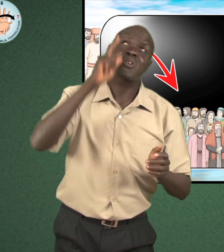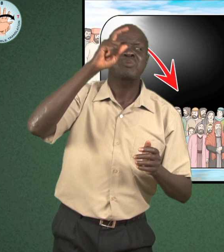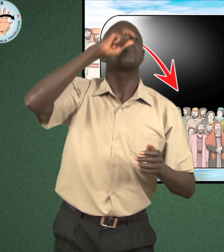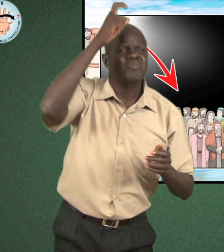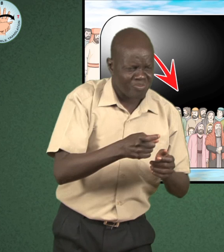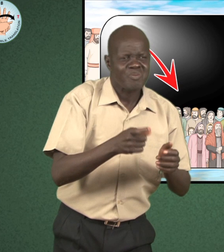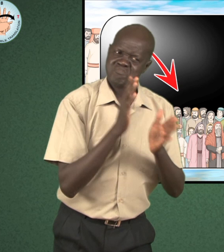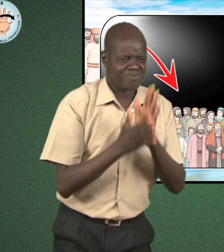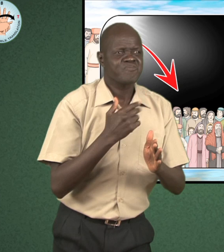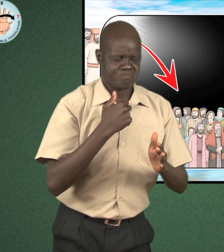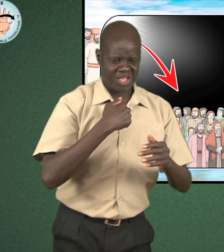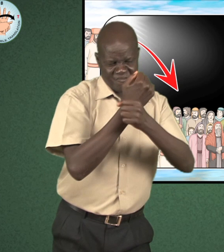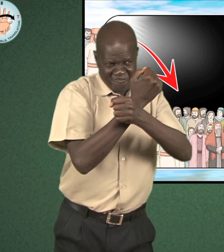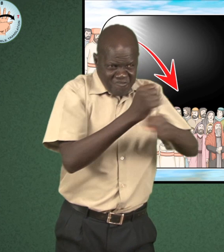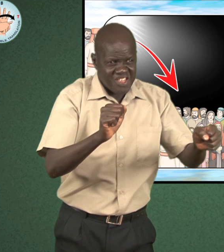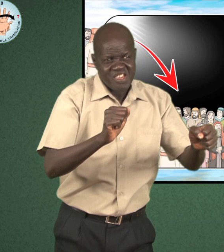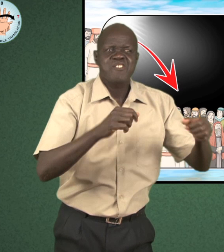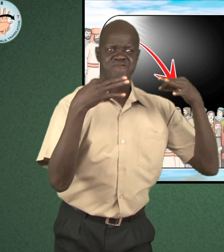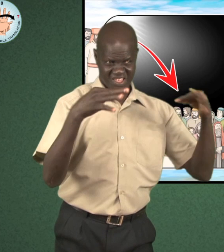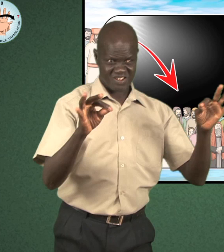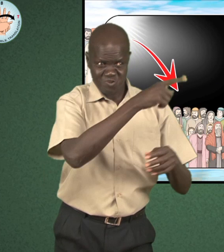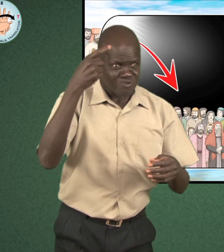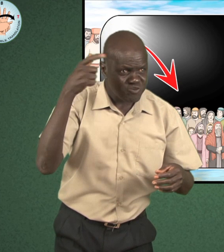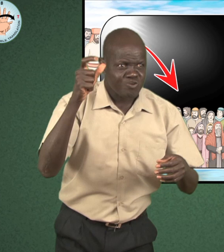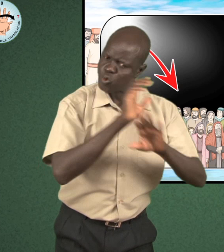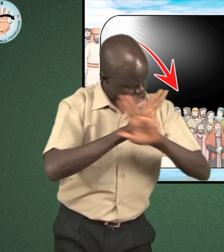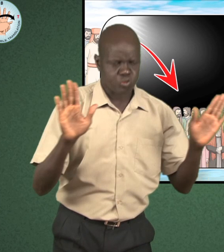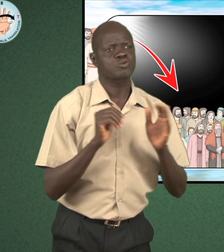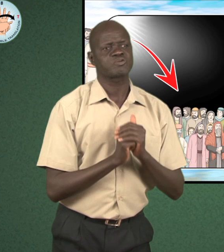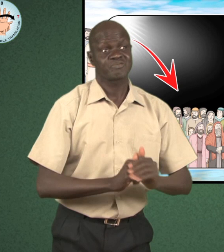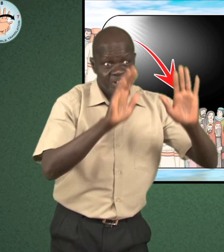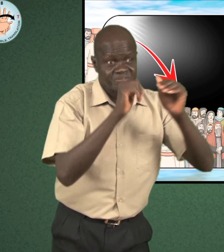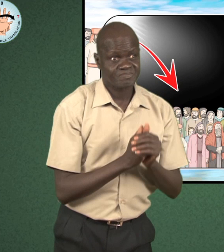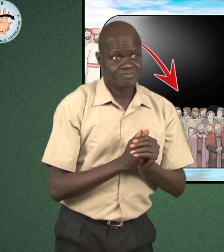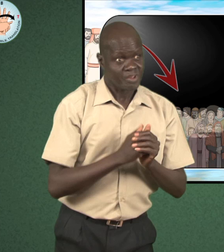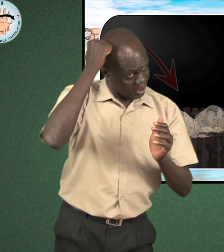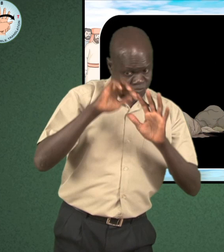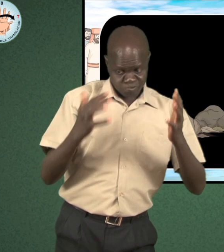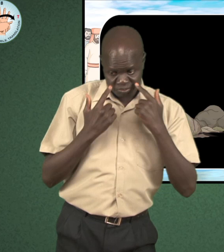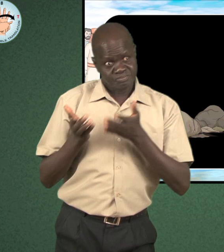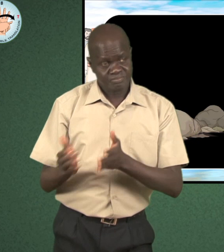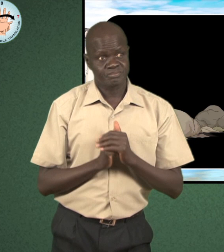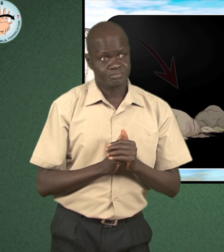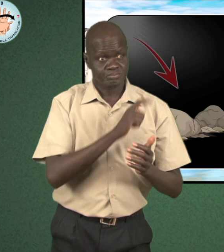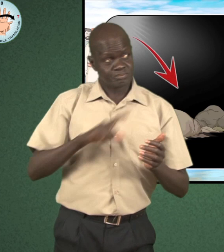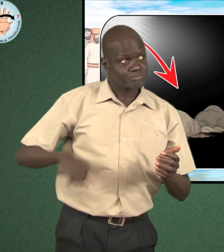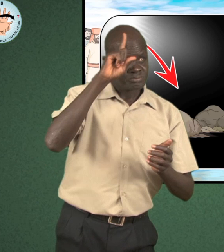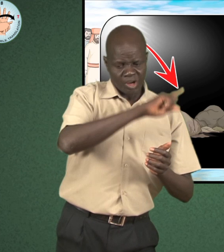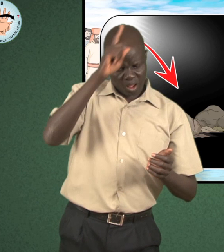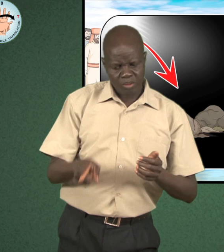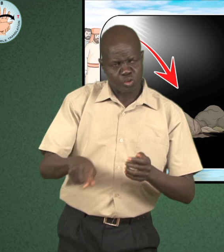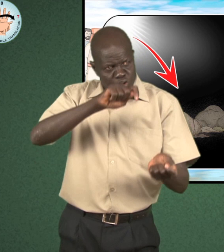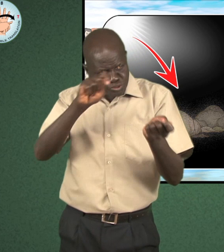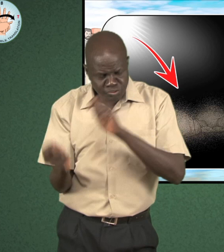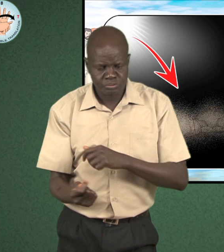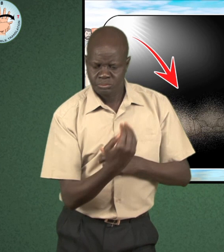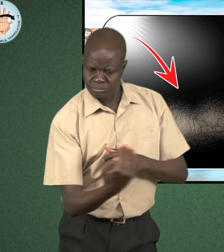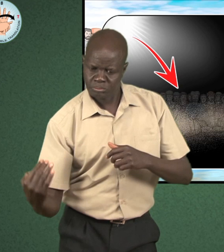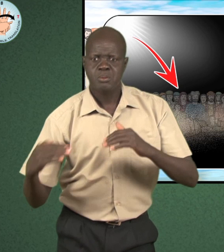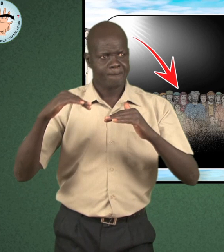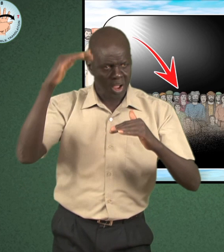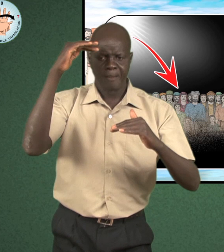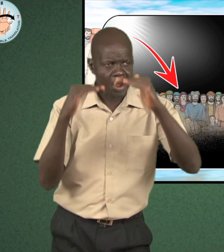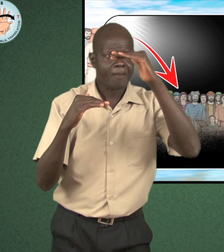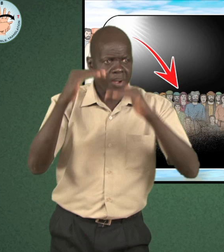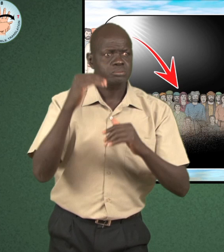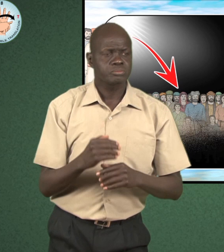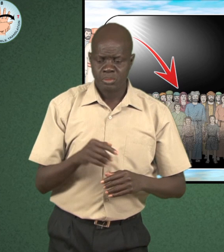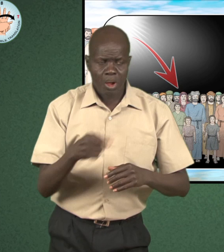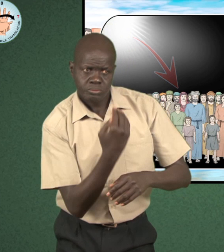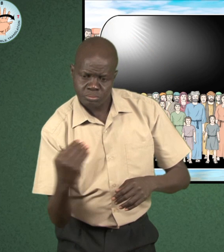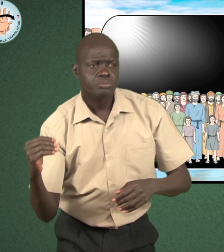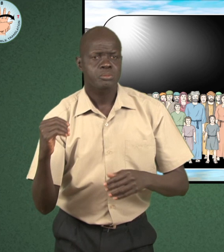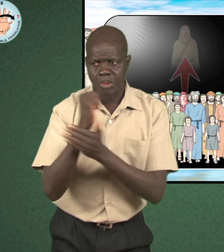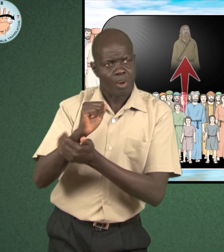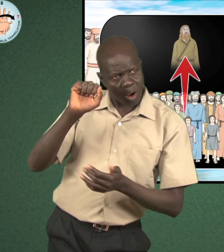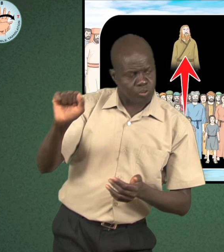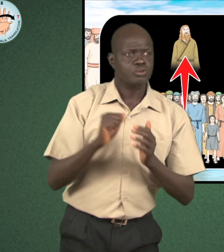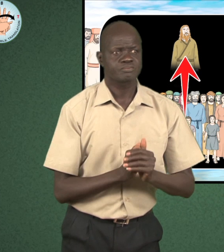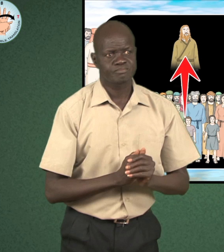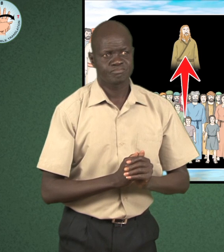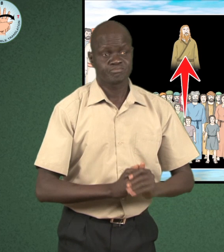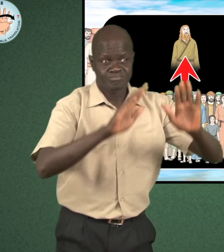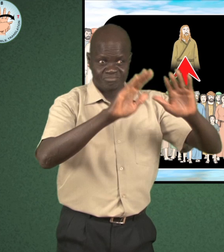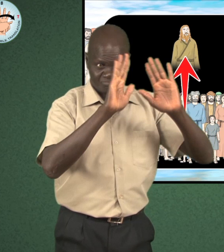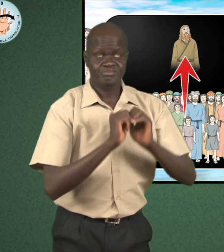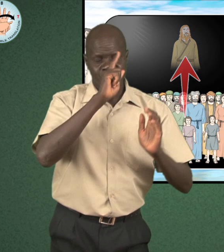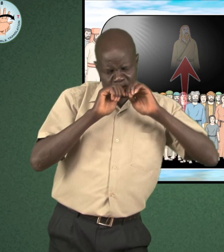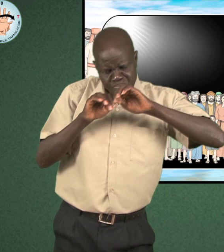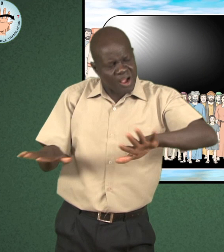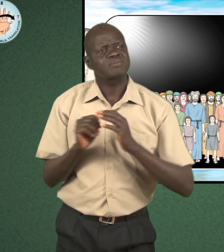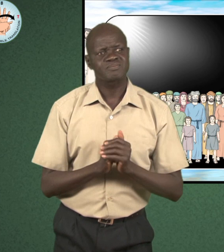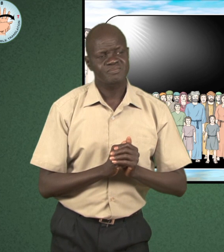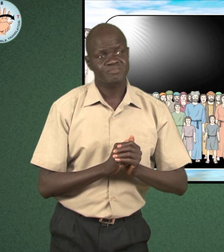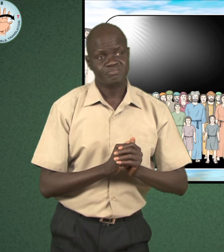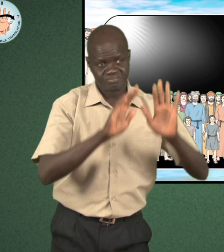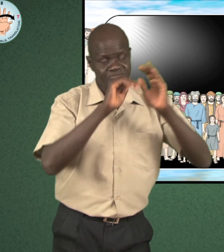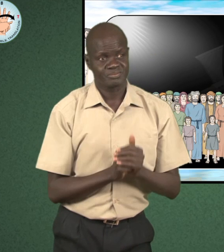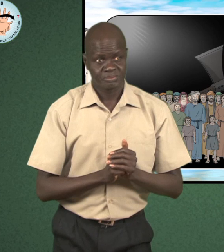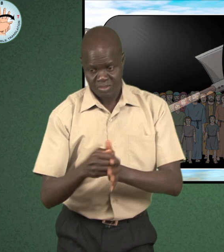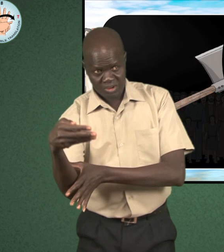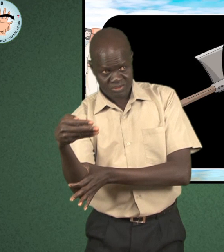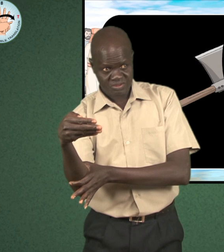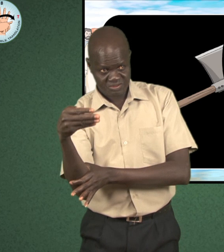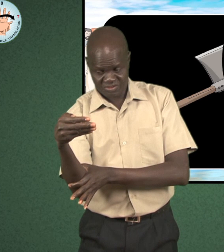For I tell you that out of these stones God can raise up children for Abraham.